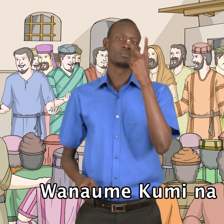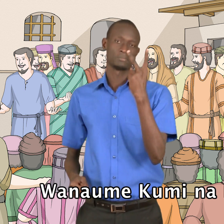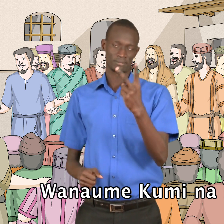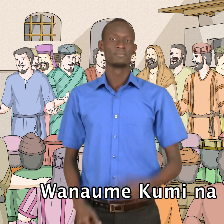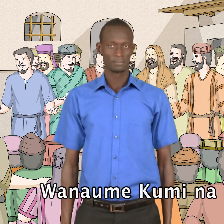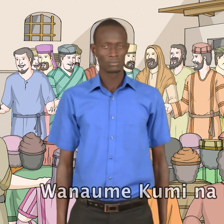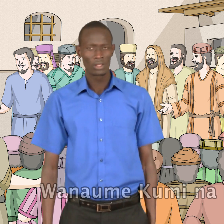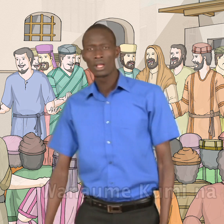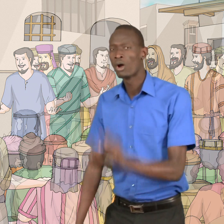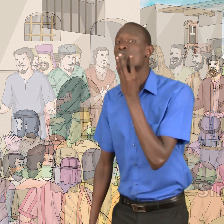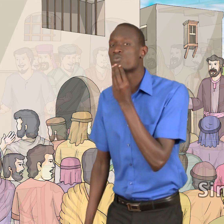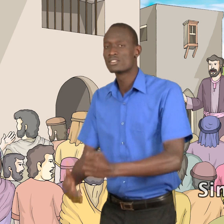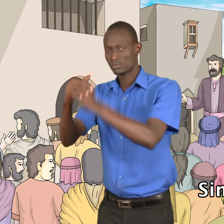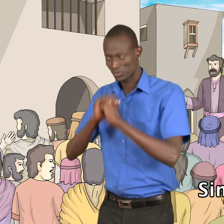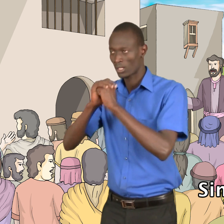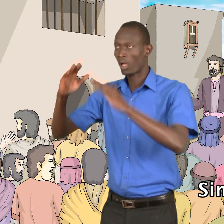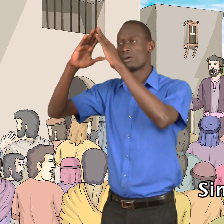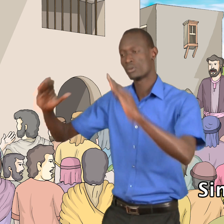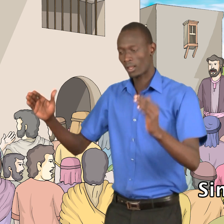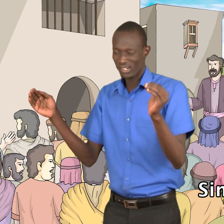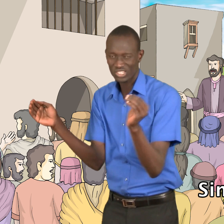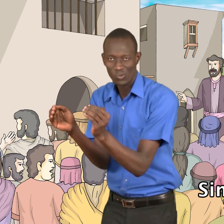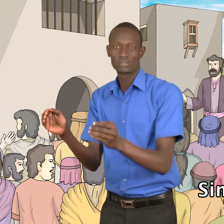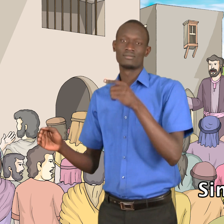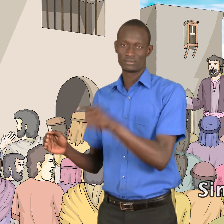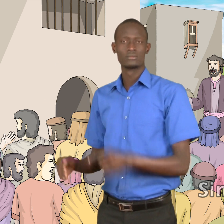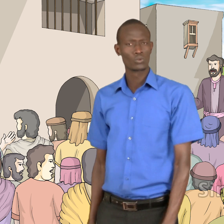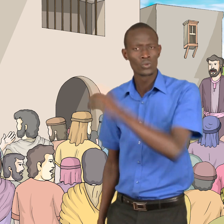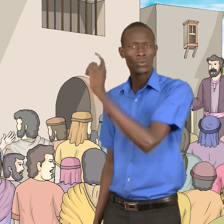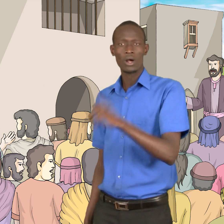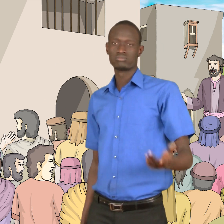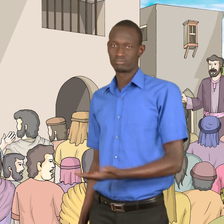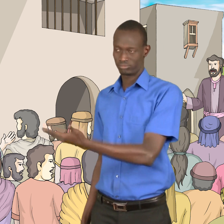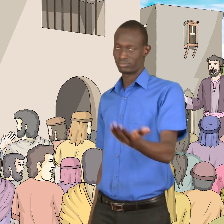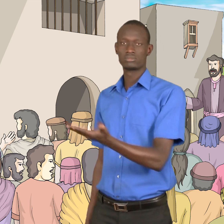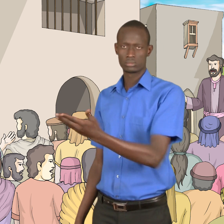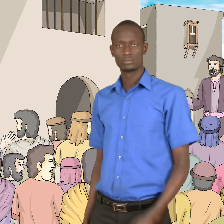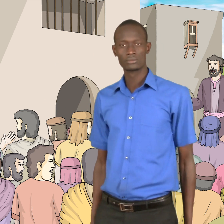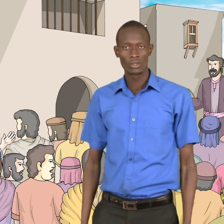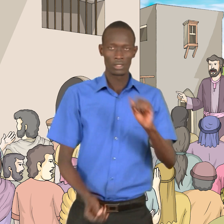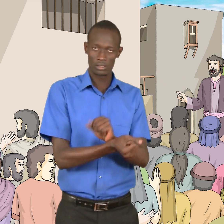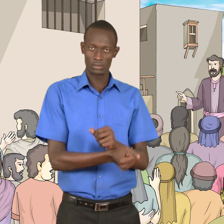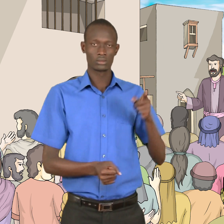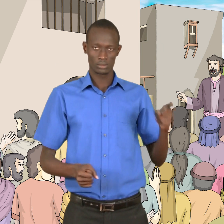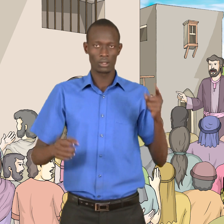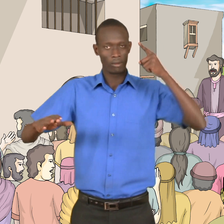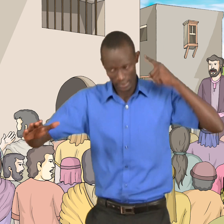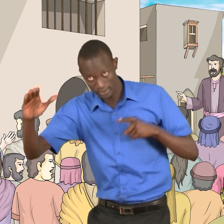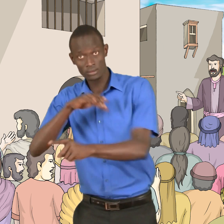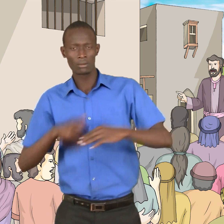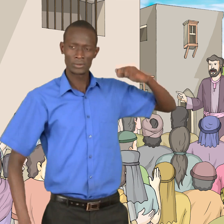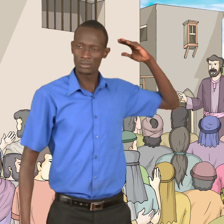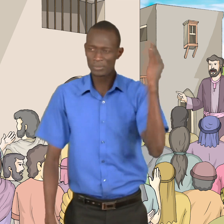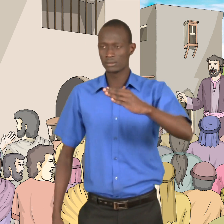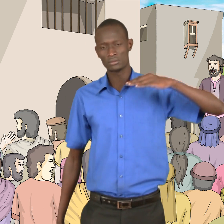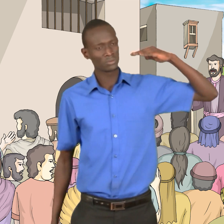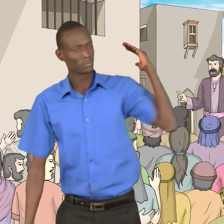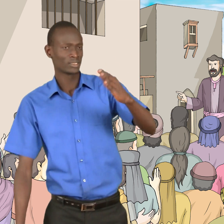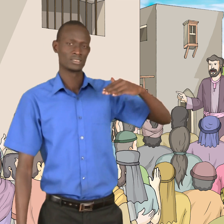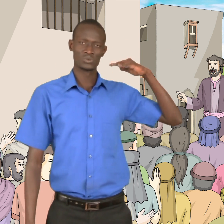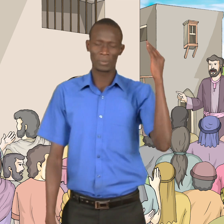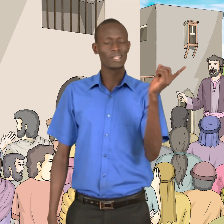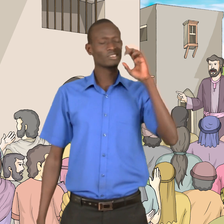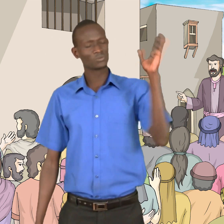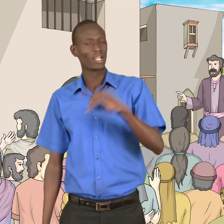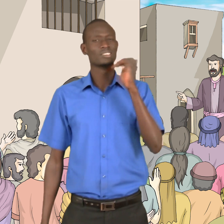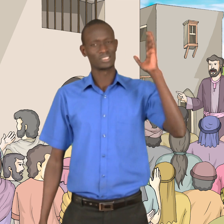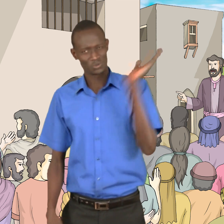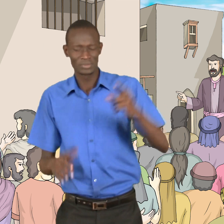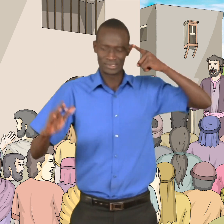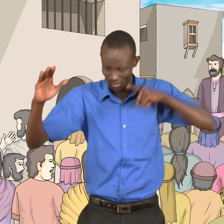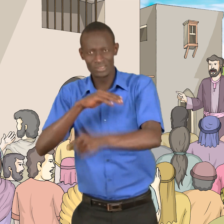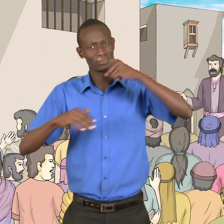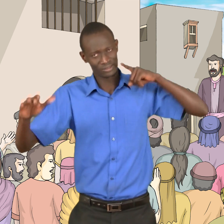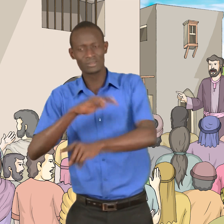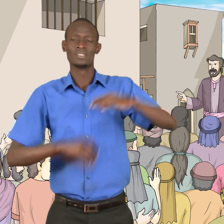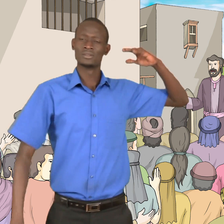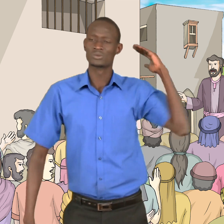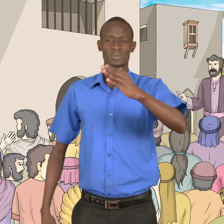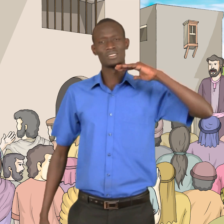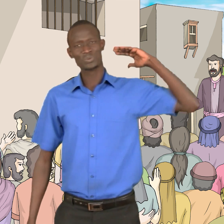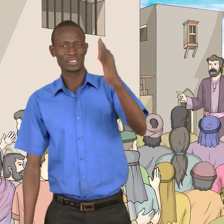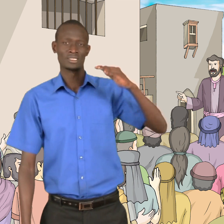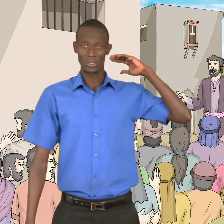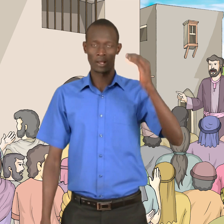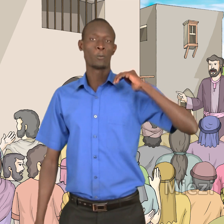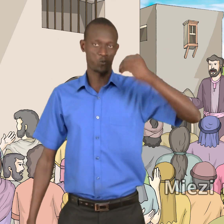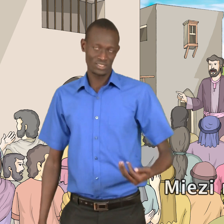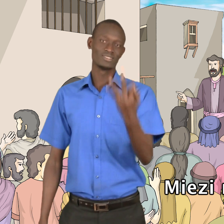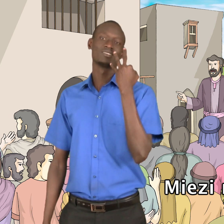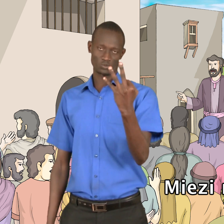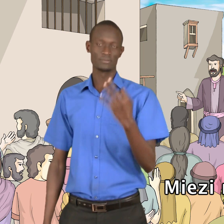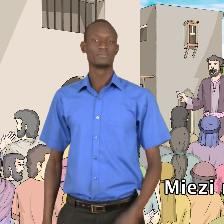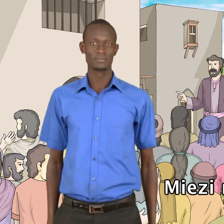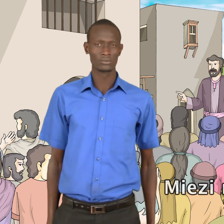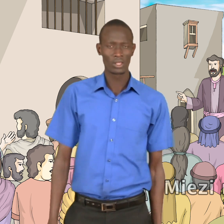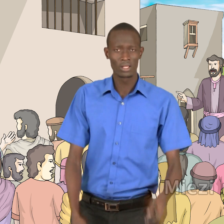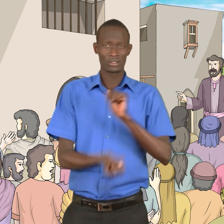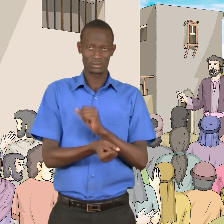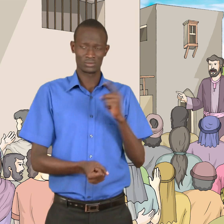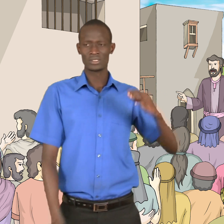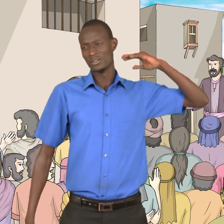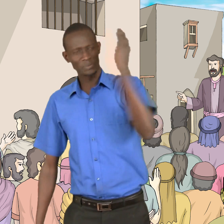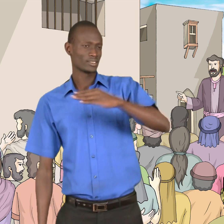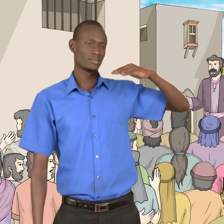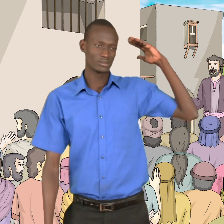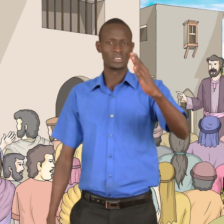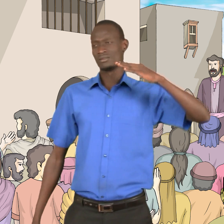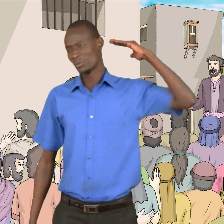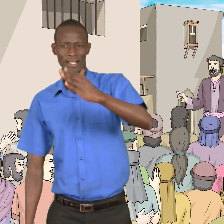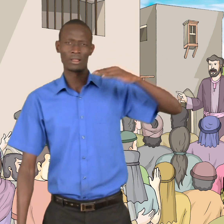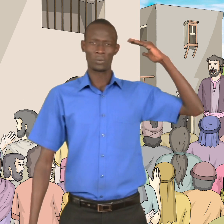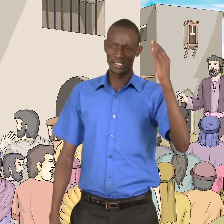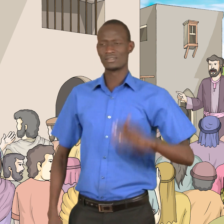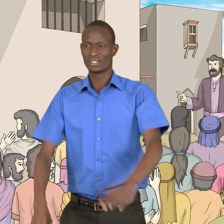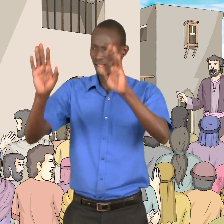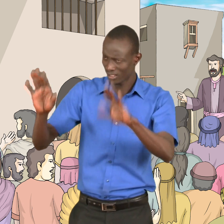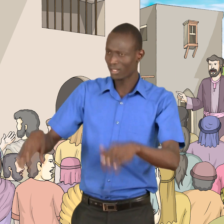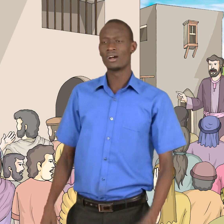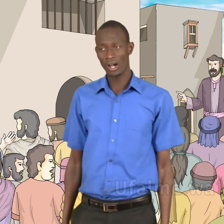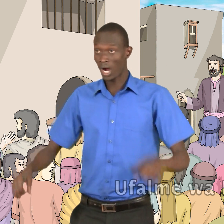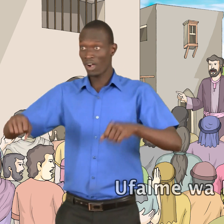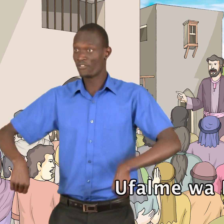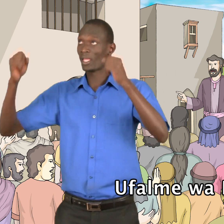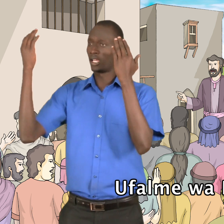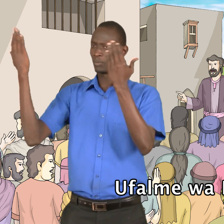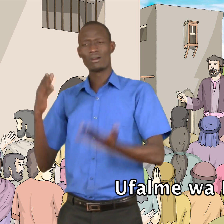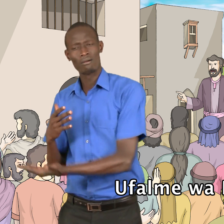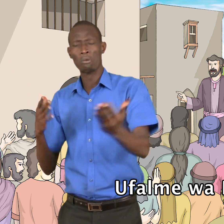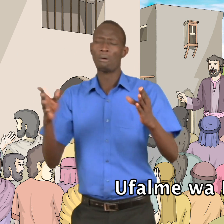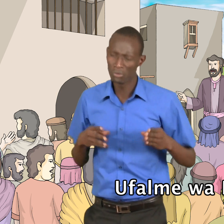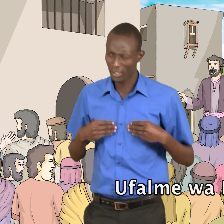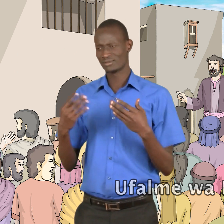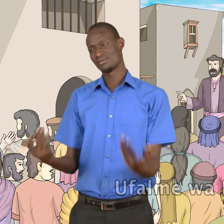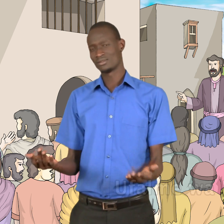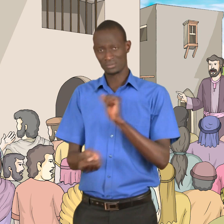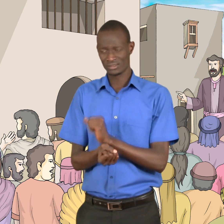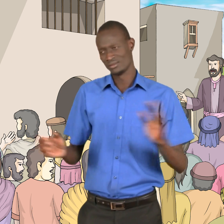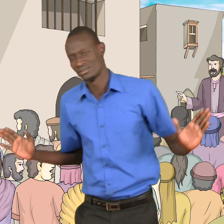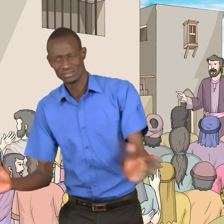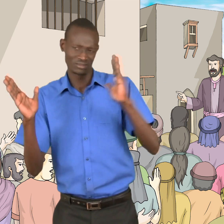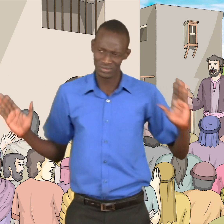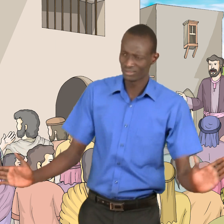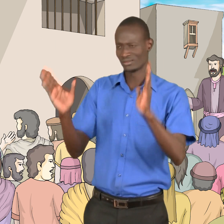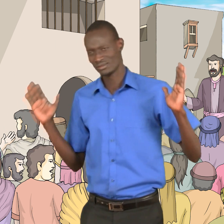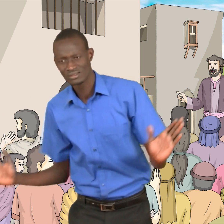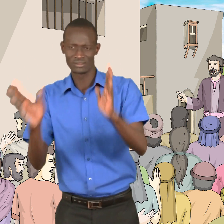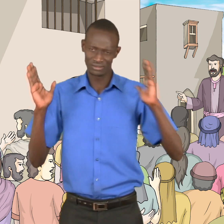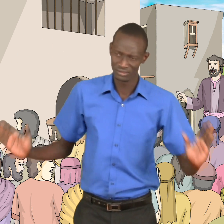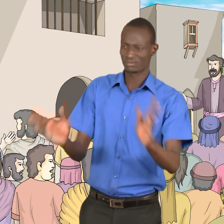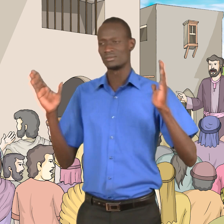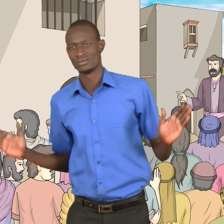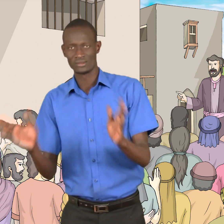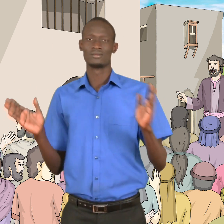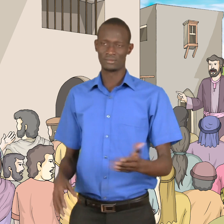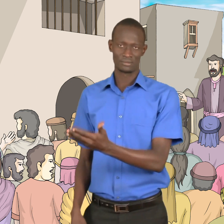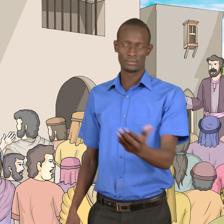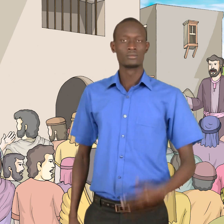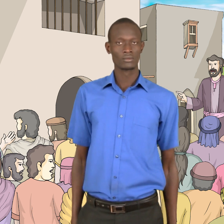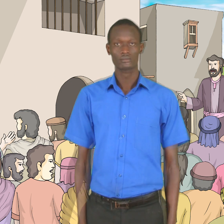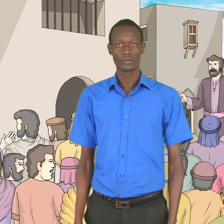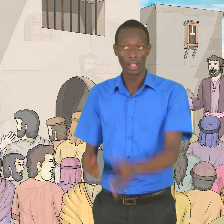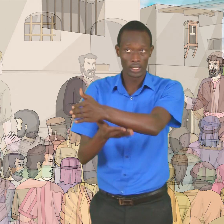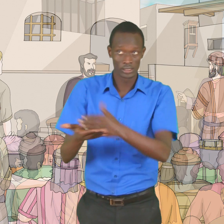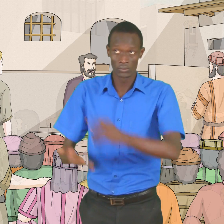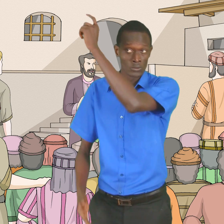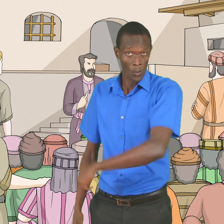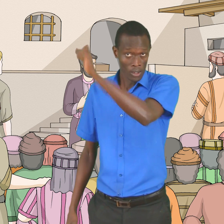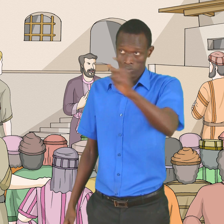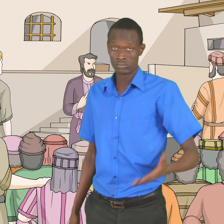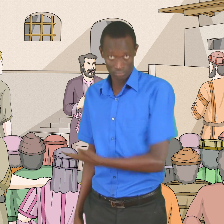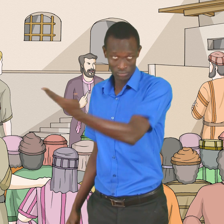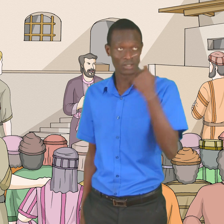Then Paul went into the synagogue and spoke boldly there for three months, arguing persuasively about the kingdom of God.